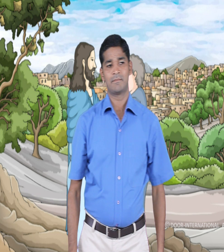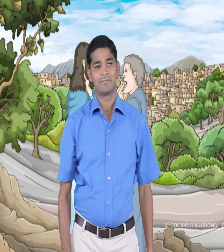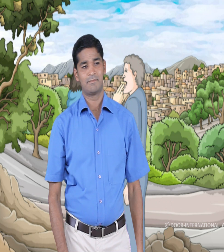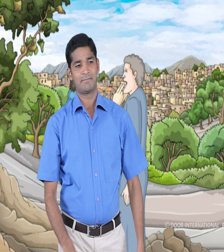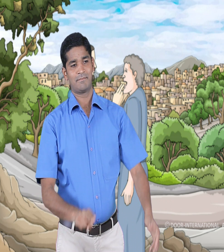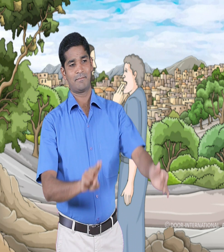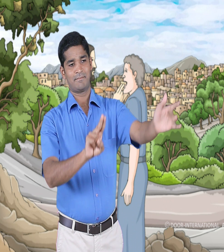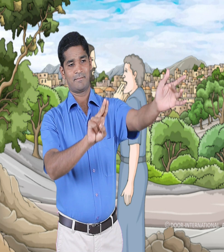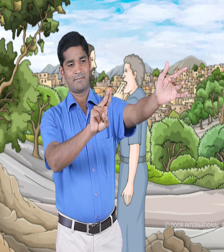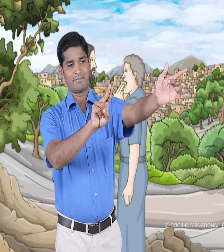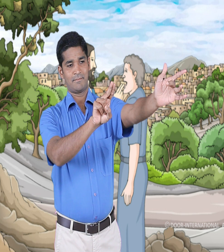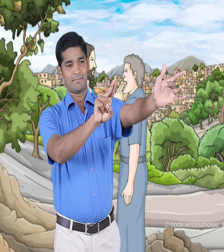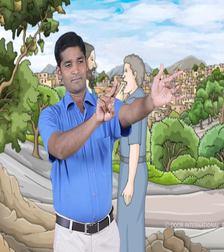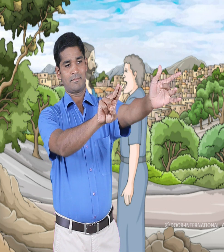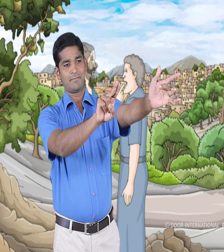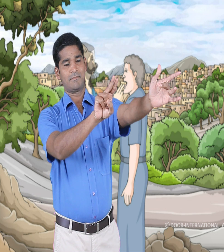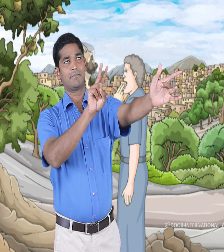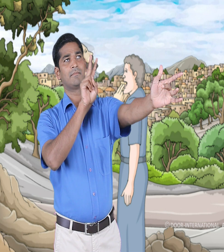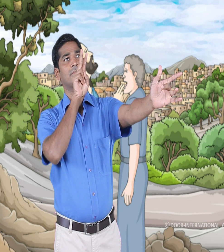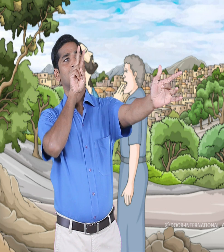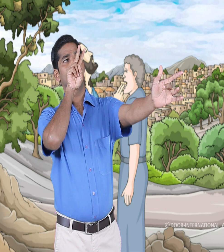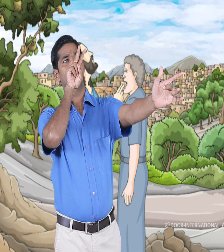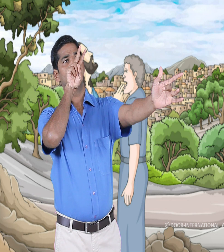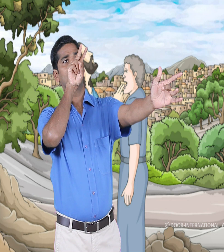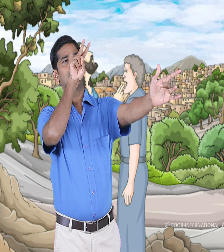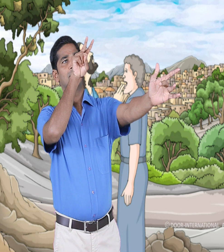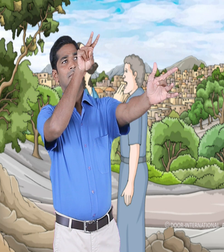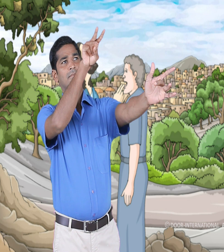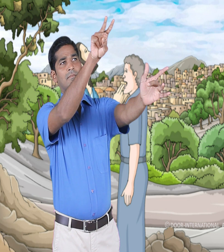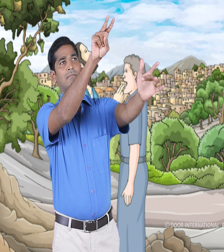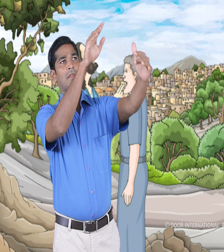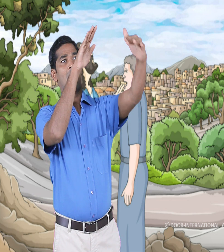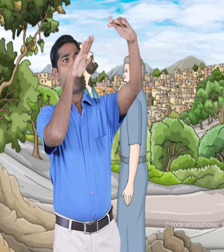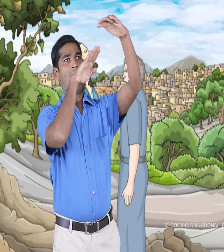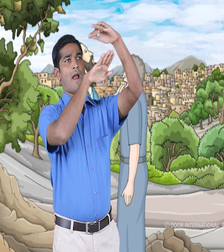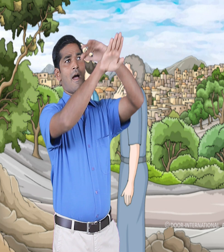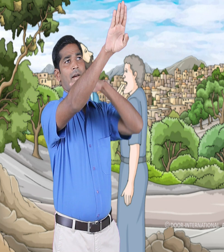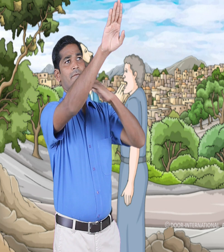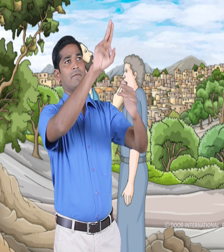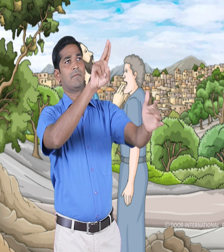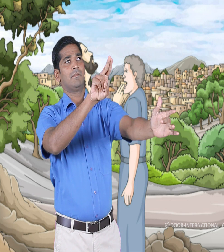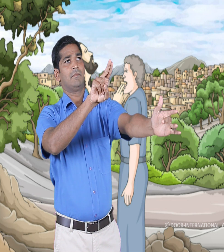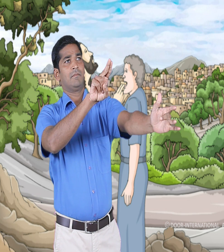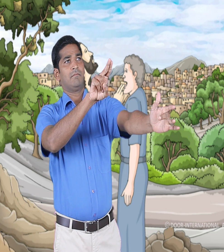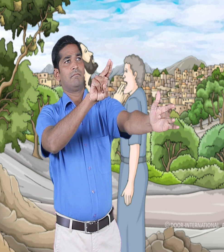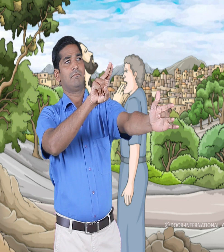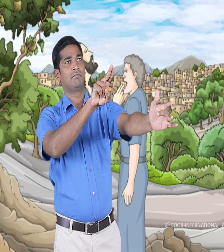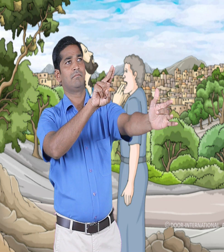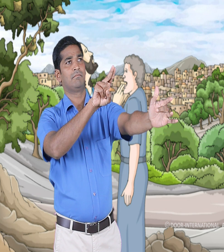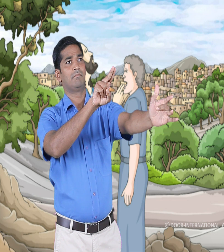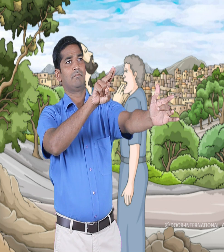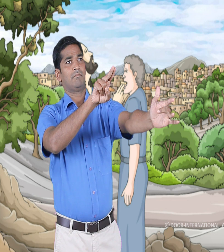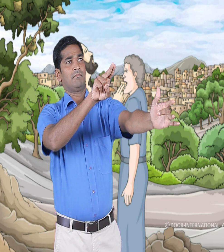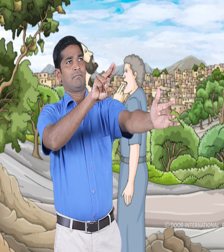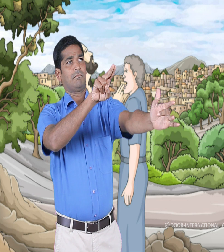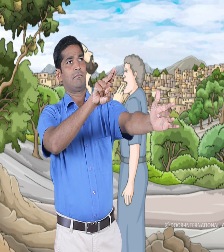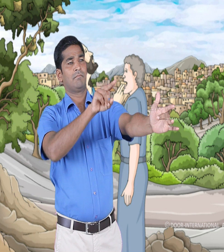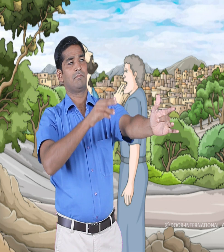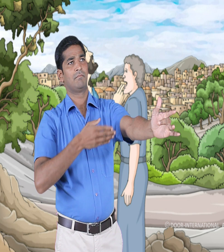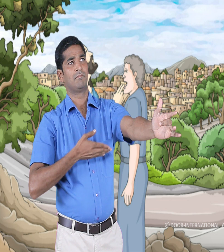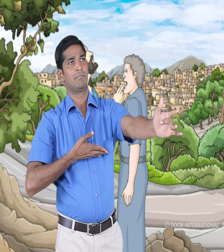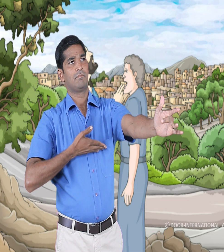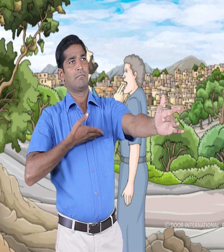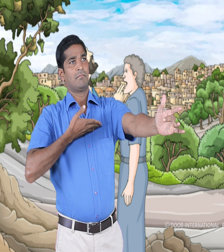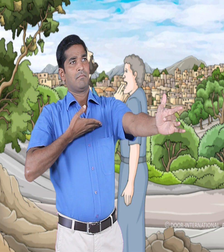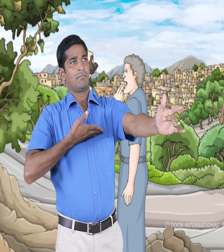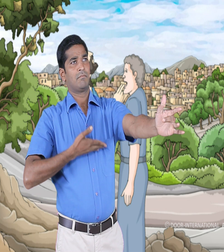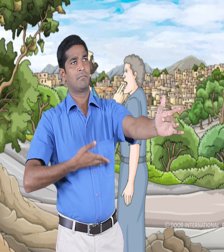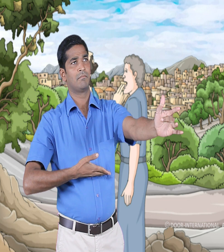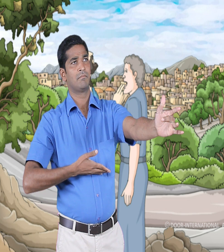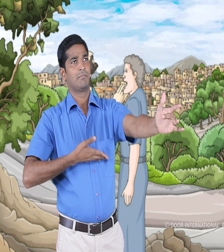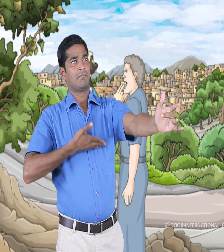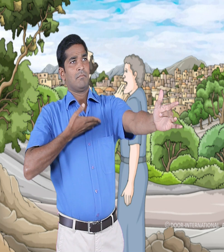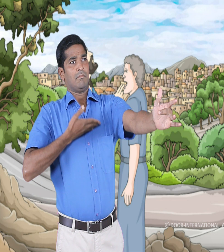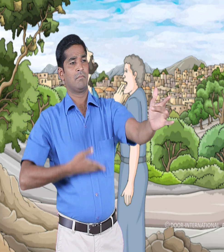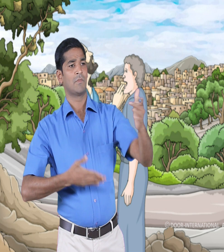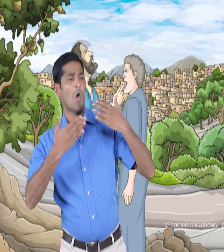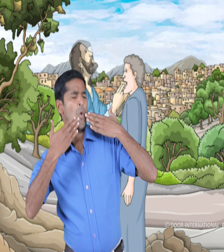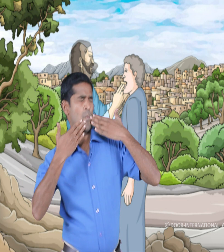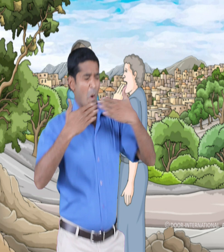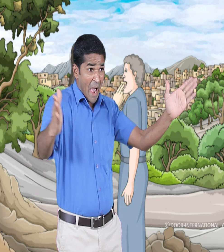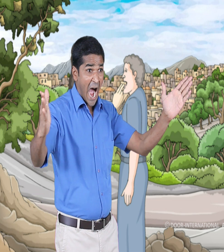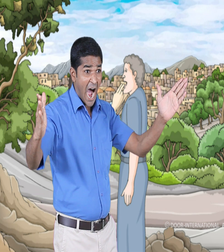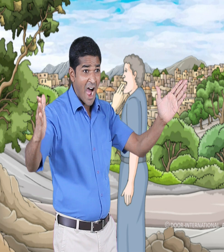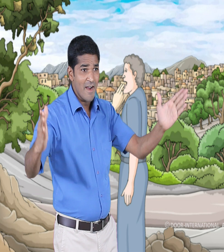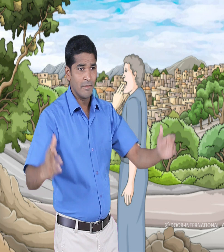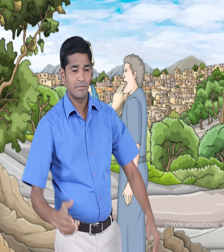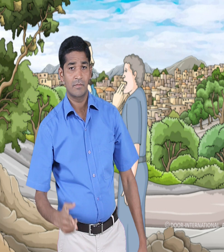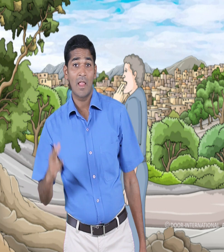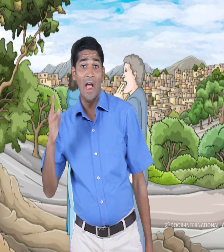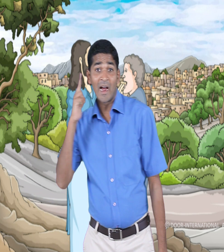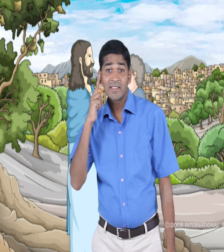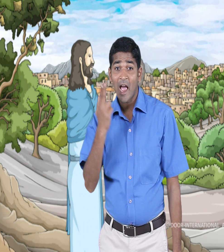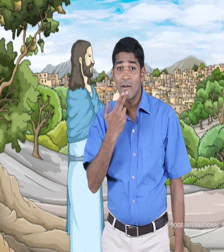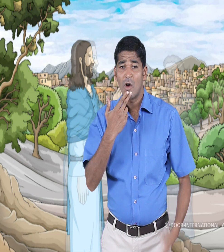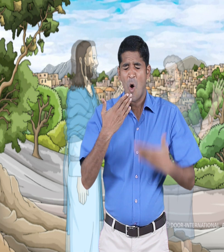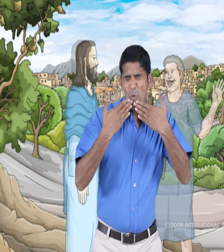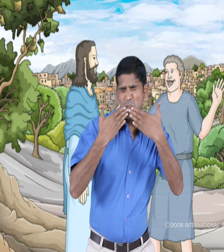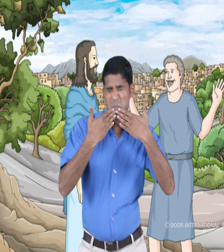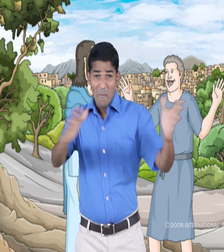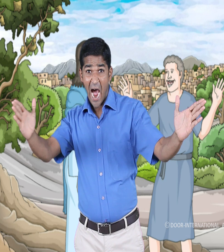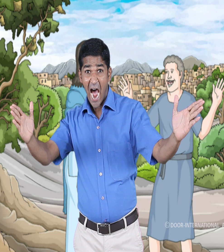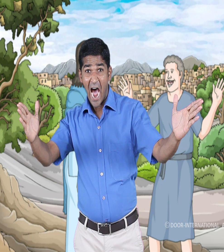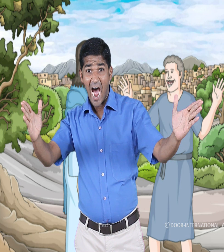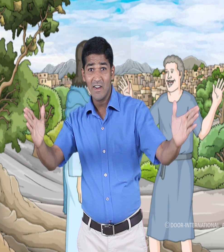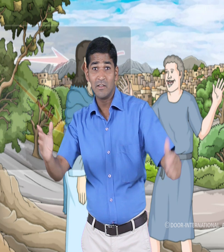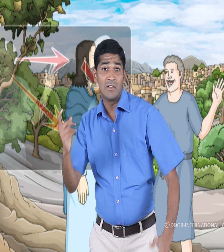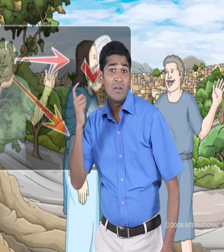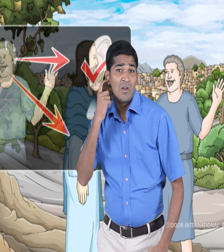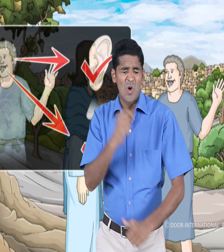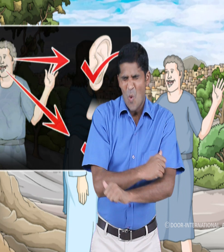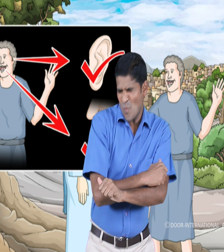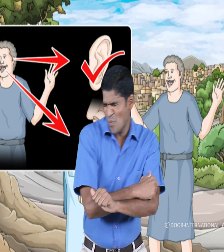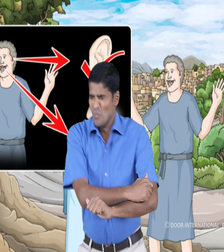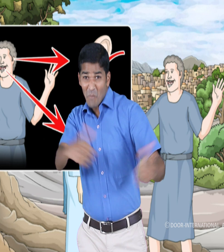And looking up to heaven, He sighed deeply and said to him, “Ephphatha!” (which means, “Be opened!”).